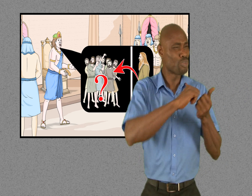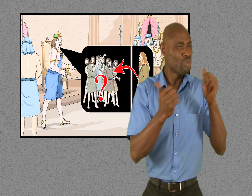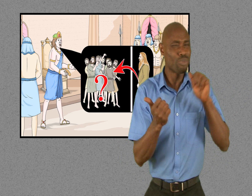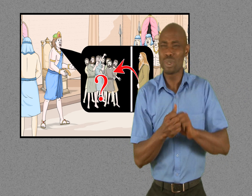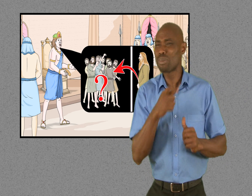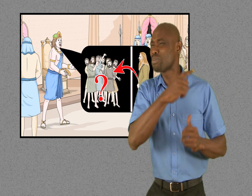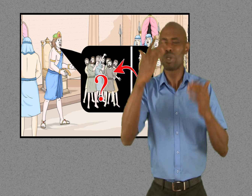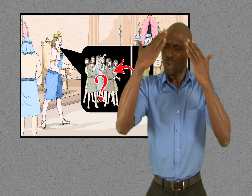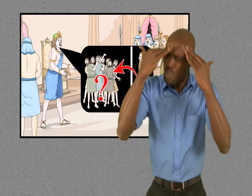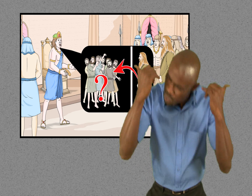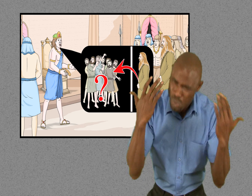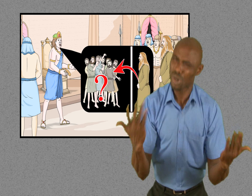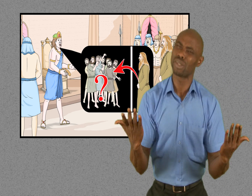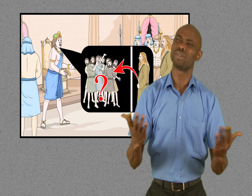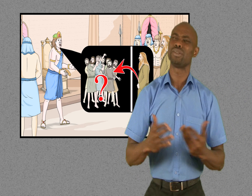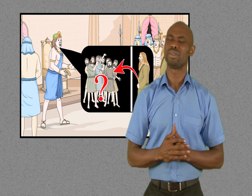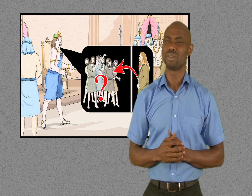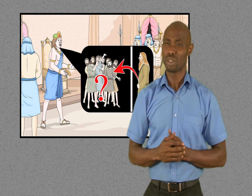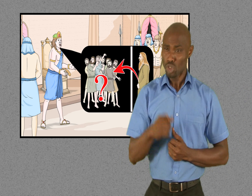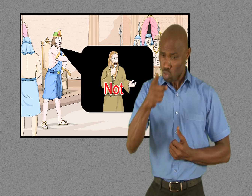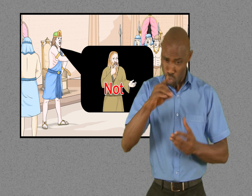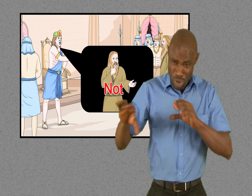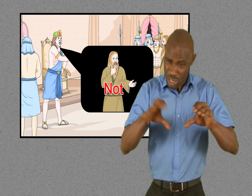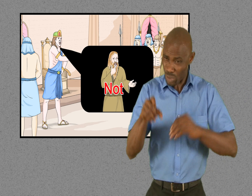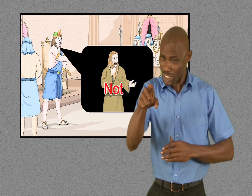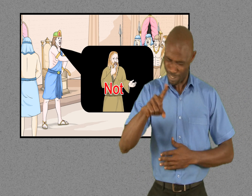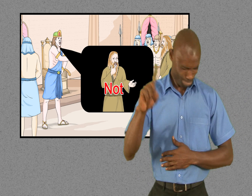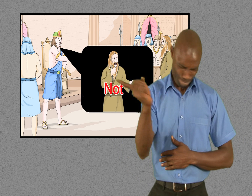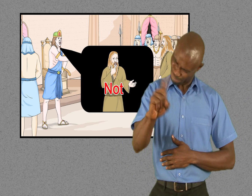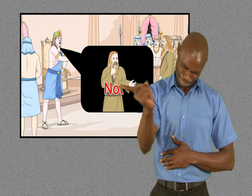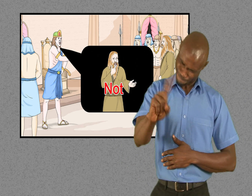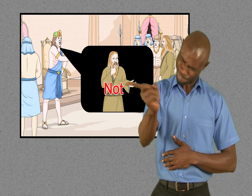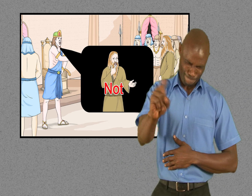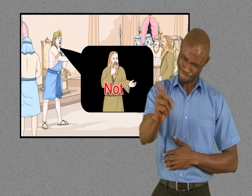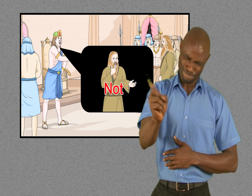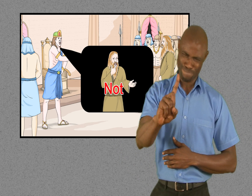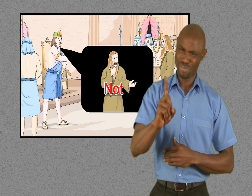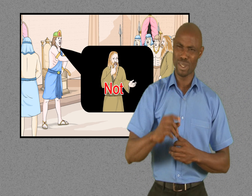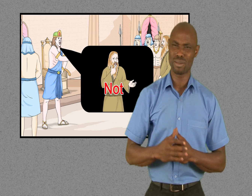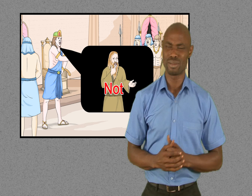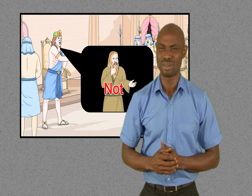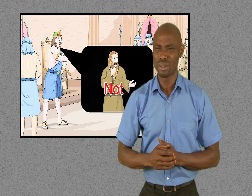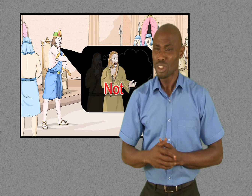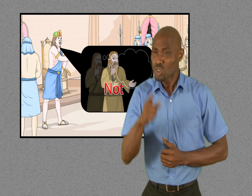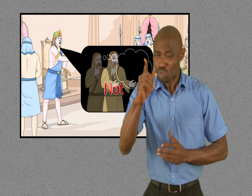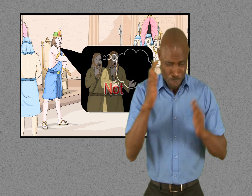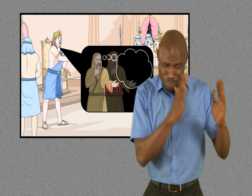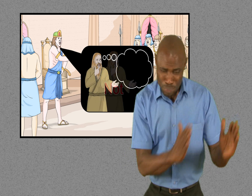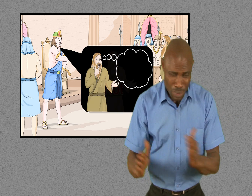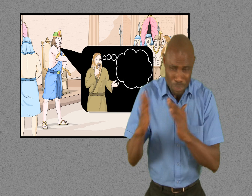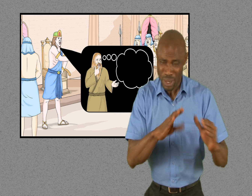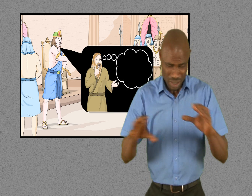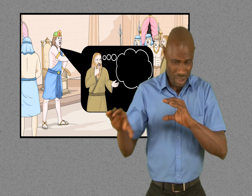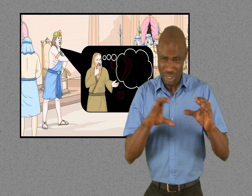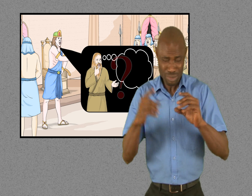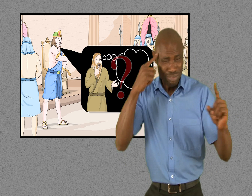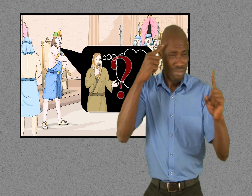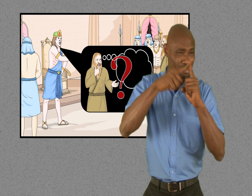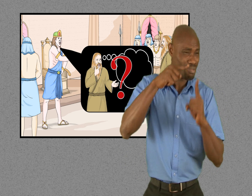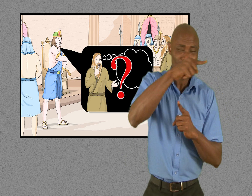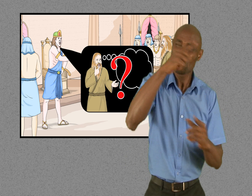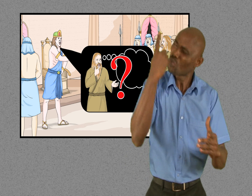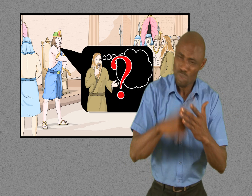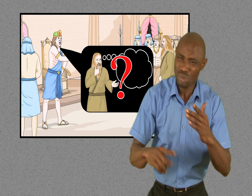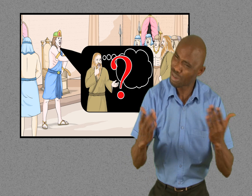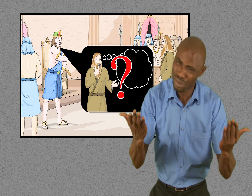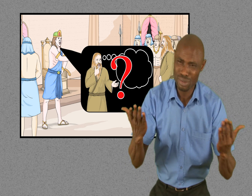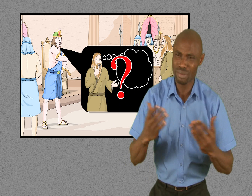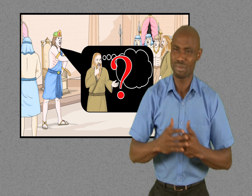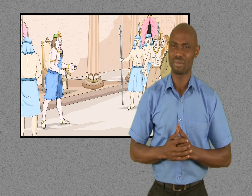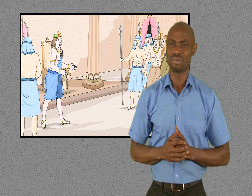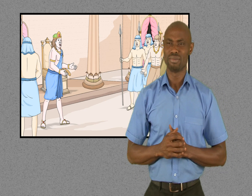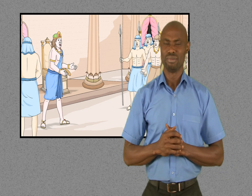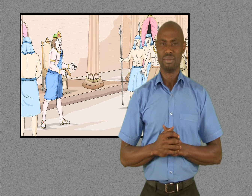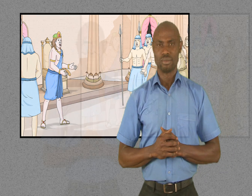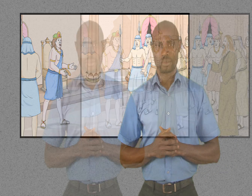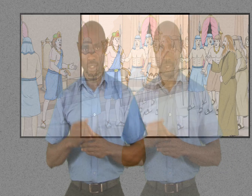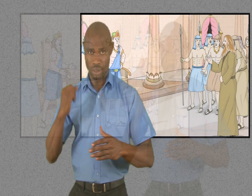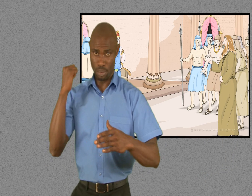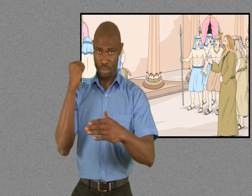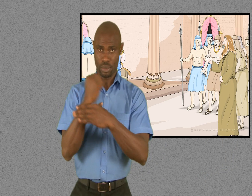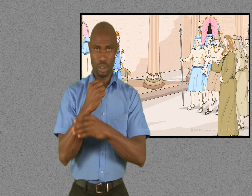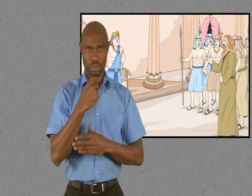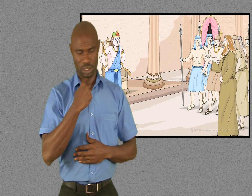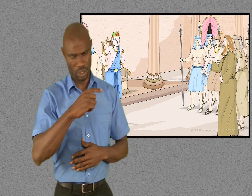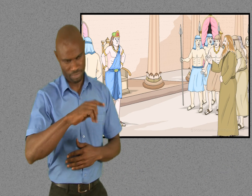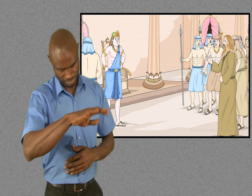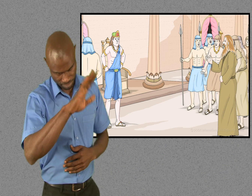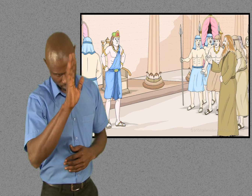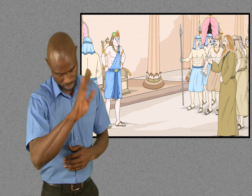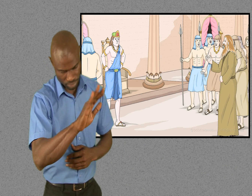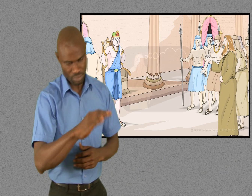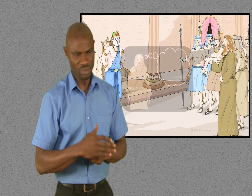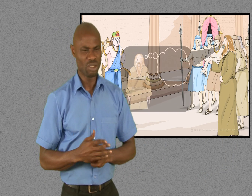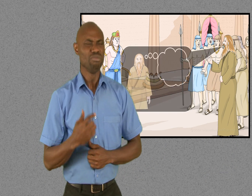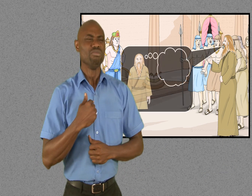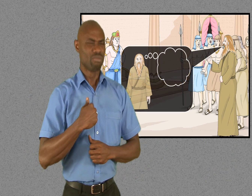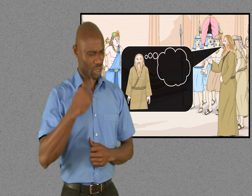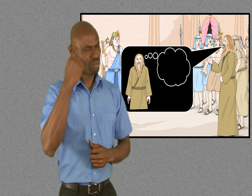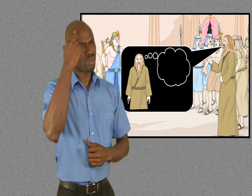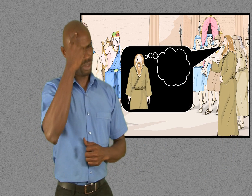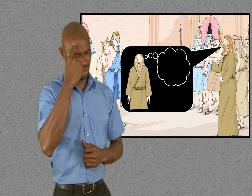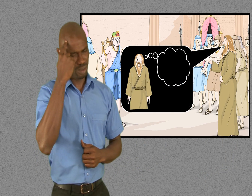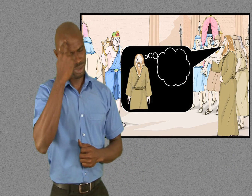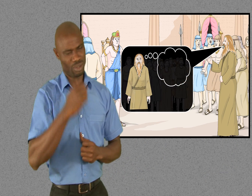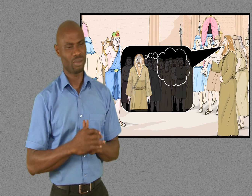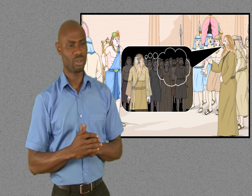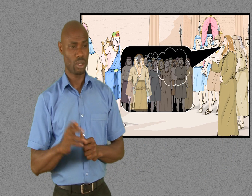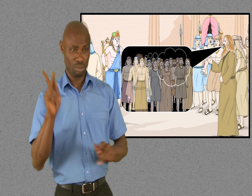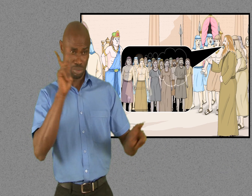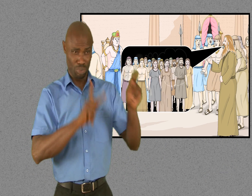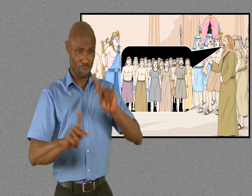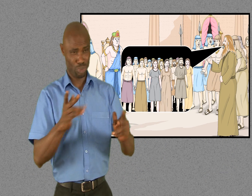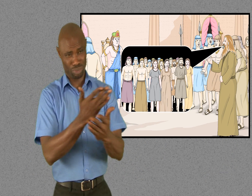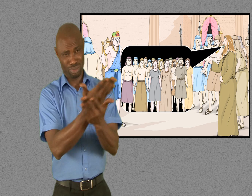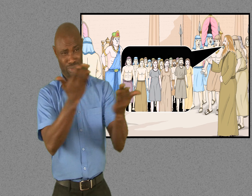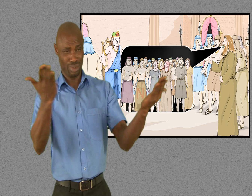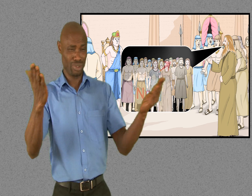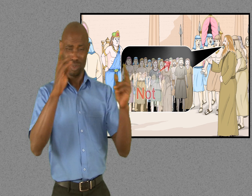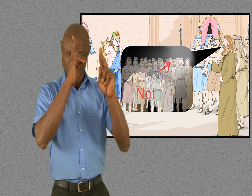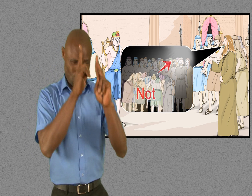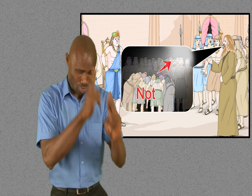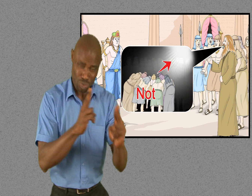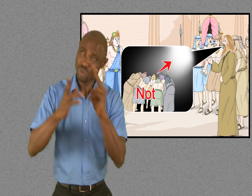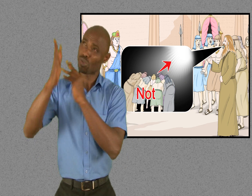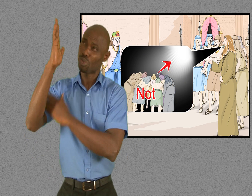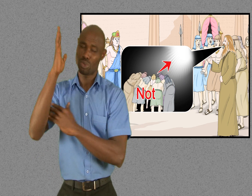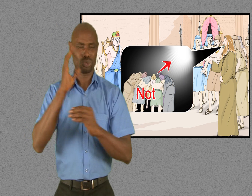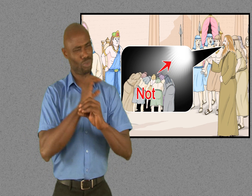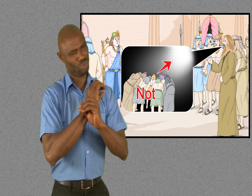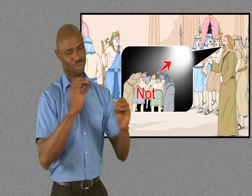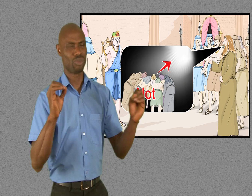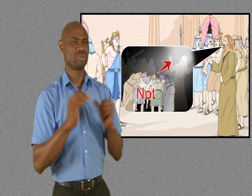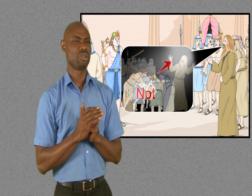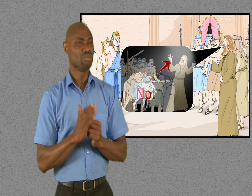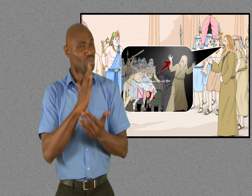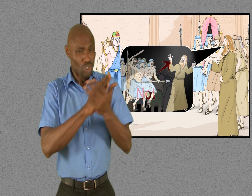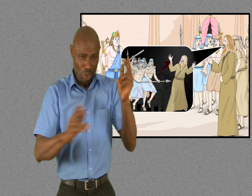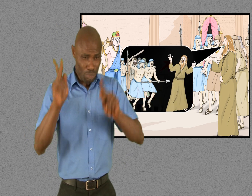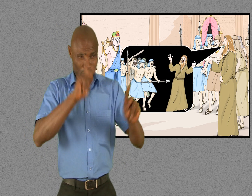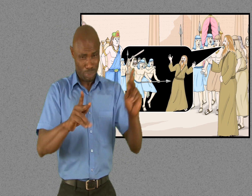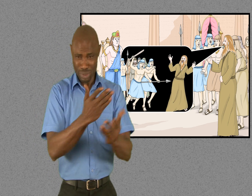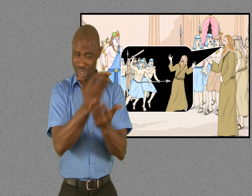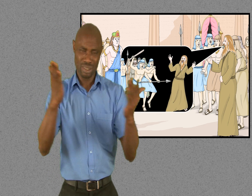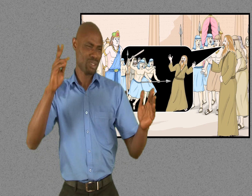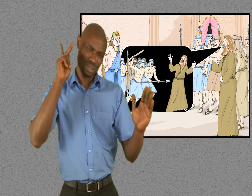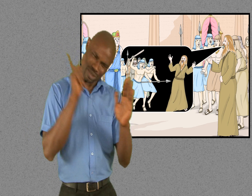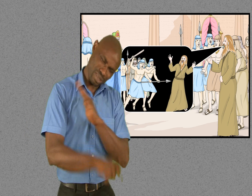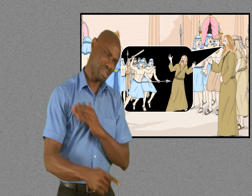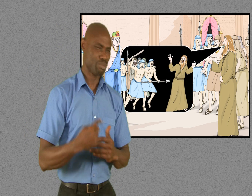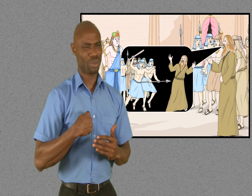Abimelech also asked Abraham, “What prompted you to do such a thing?” Abraham replied, “I thought to myself, ‘Surely there is no fear of God in this place.